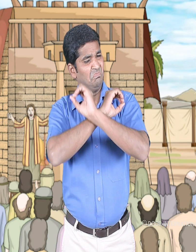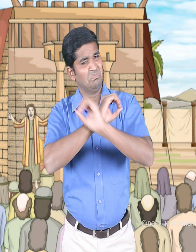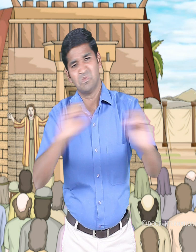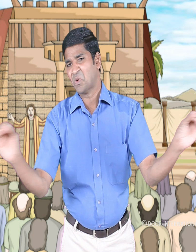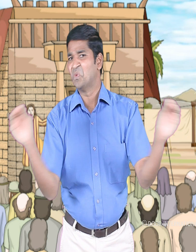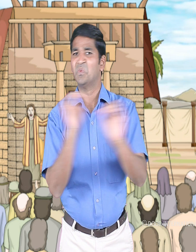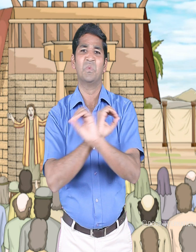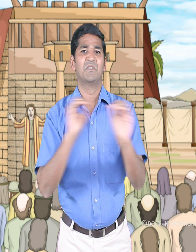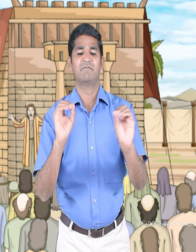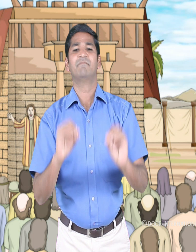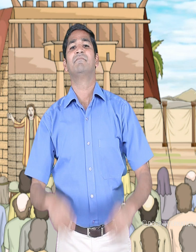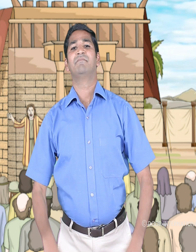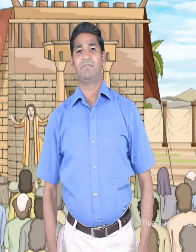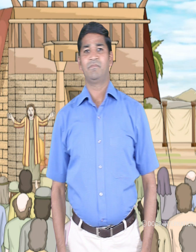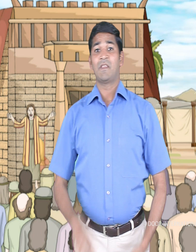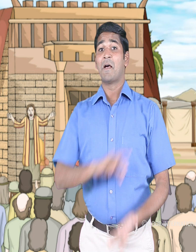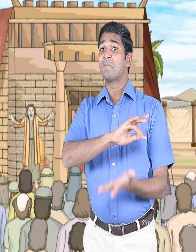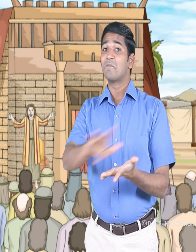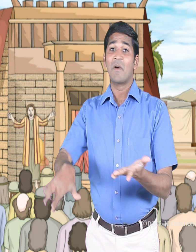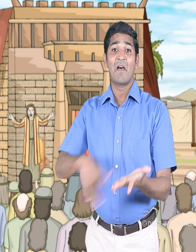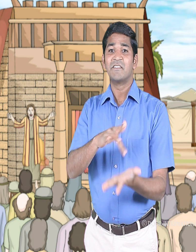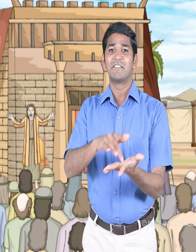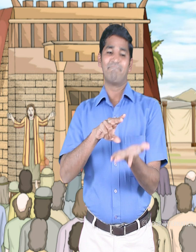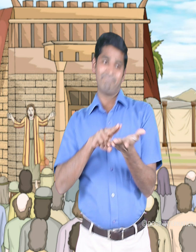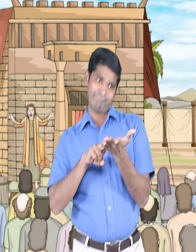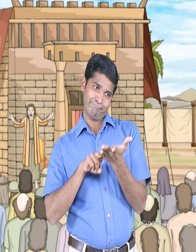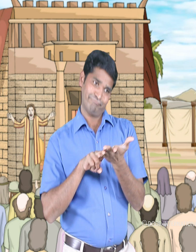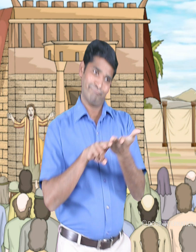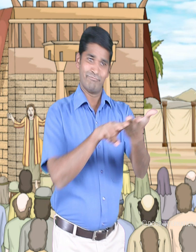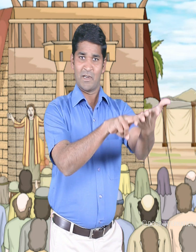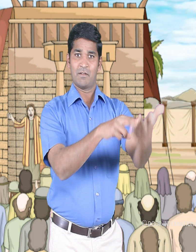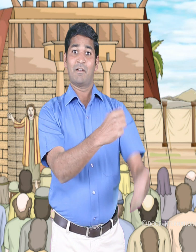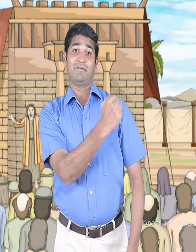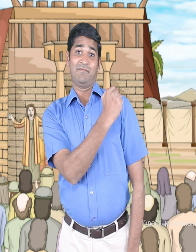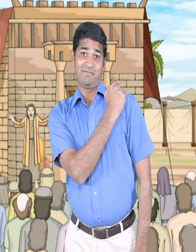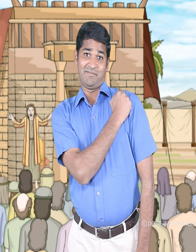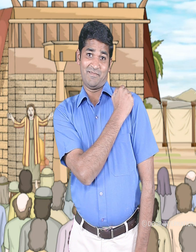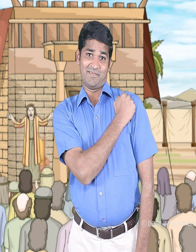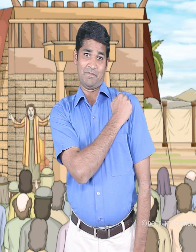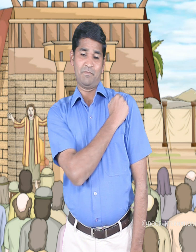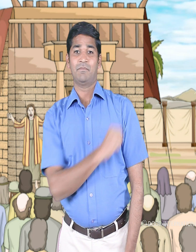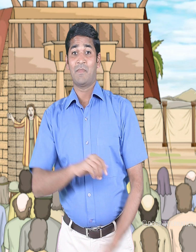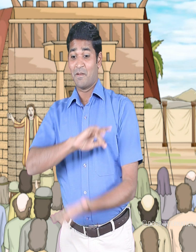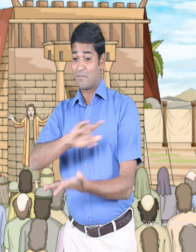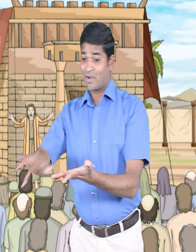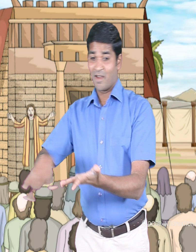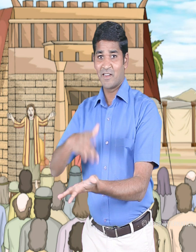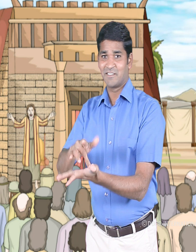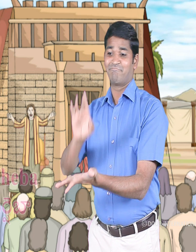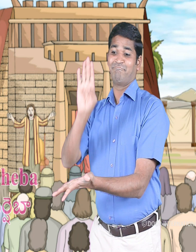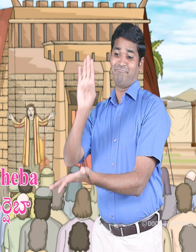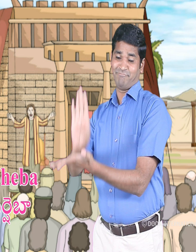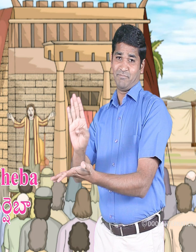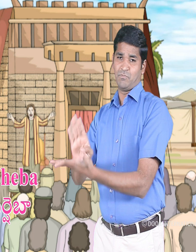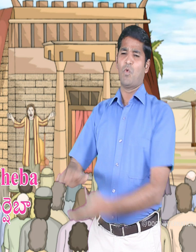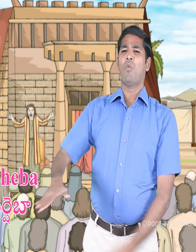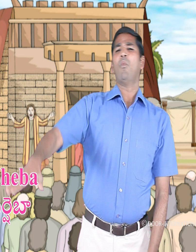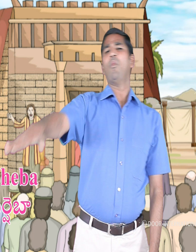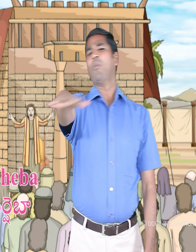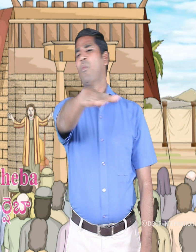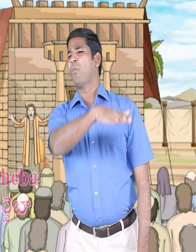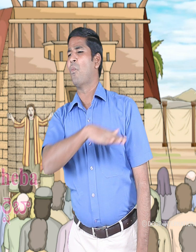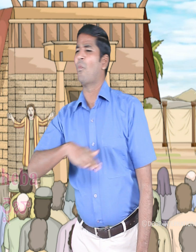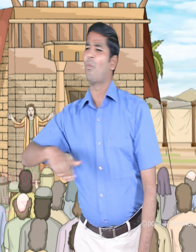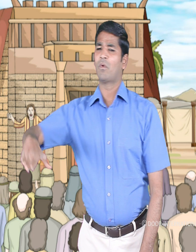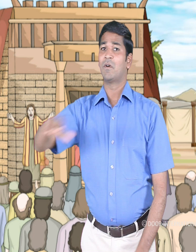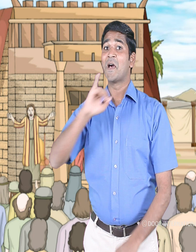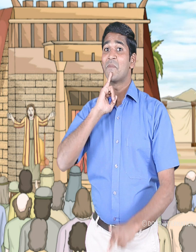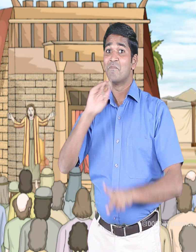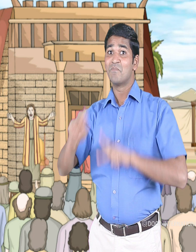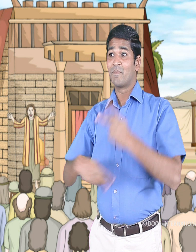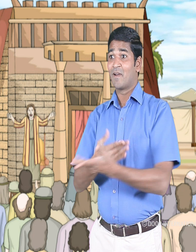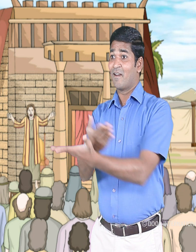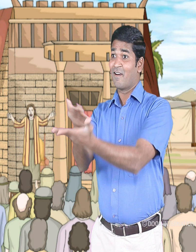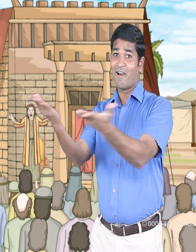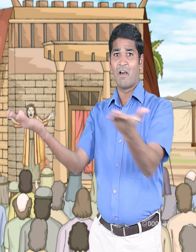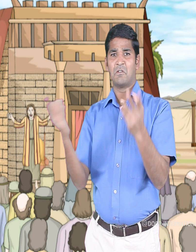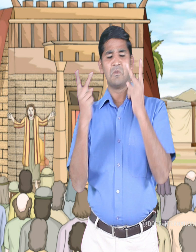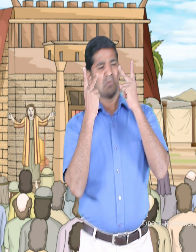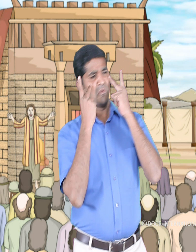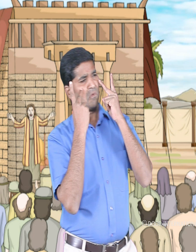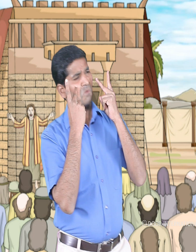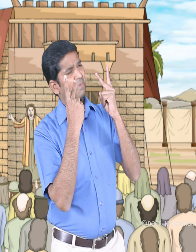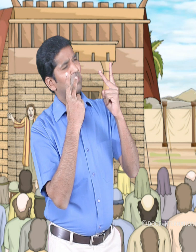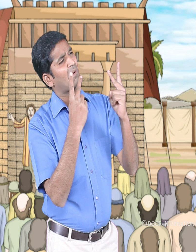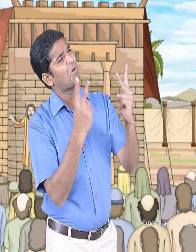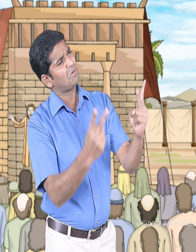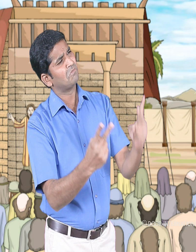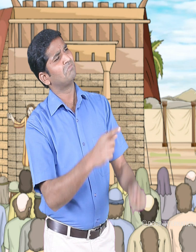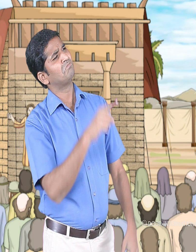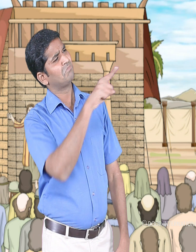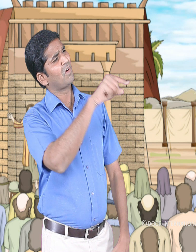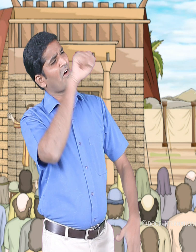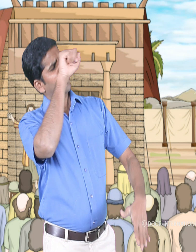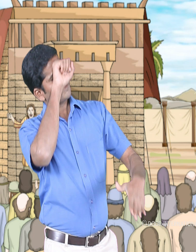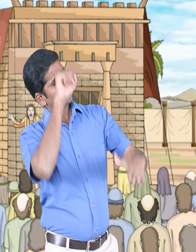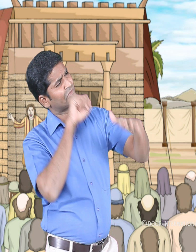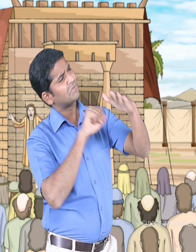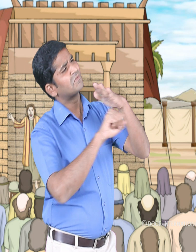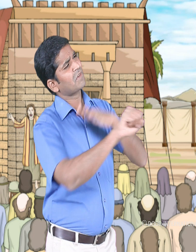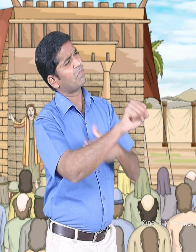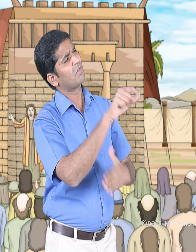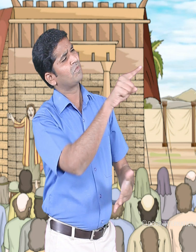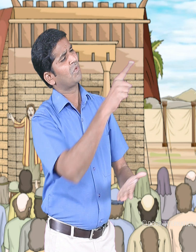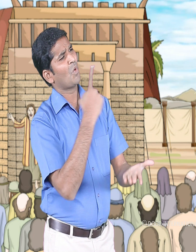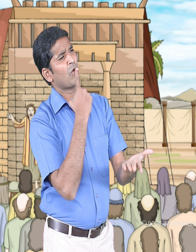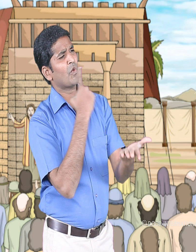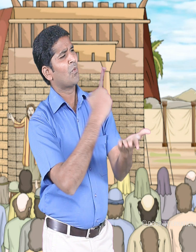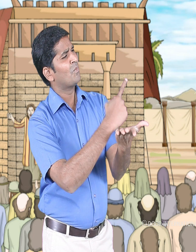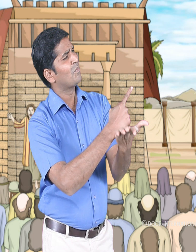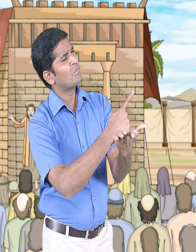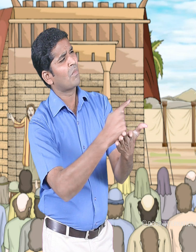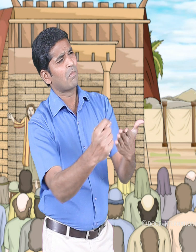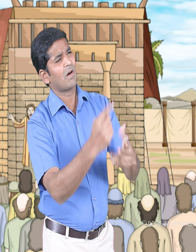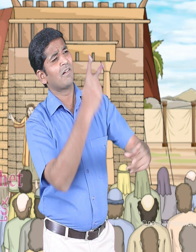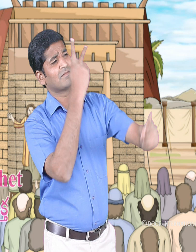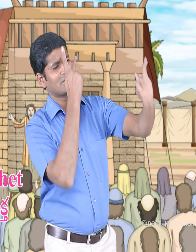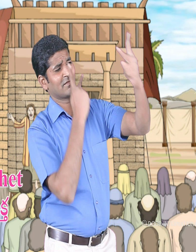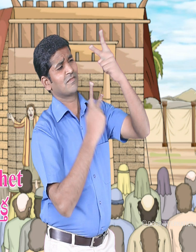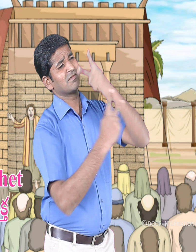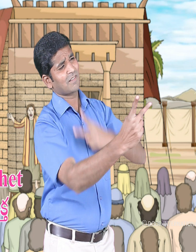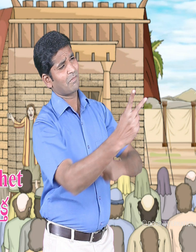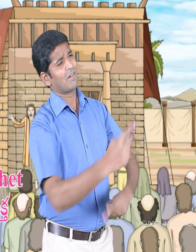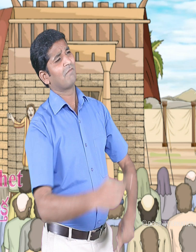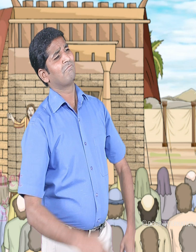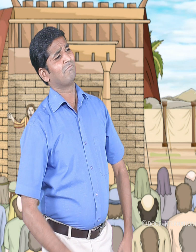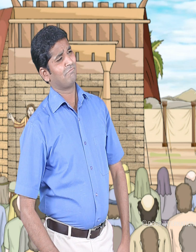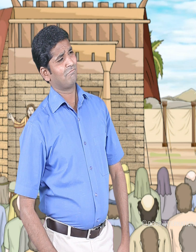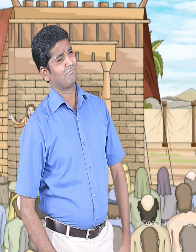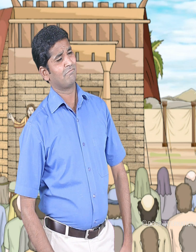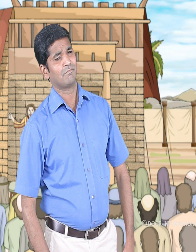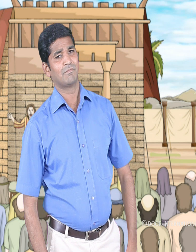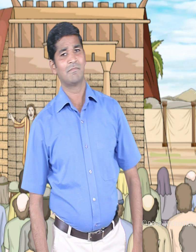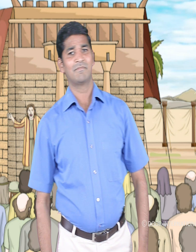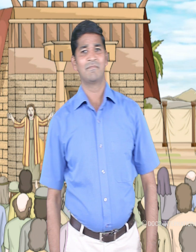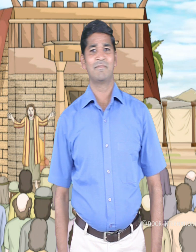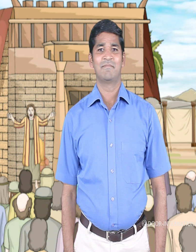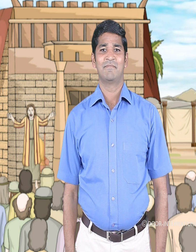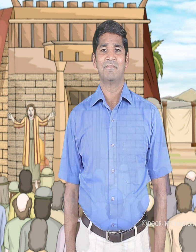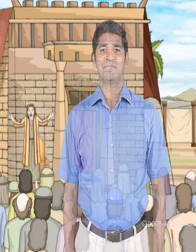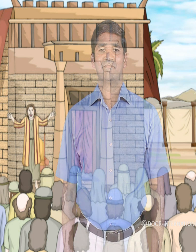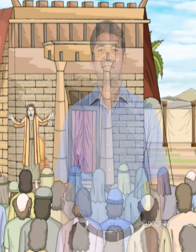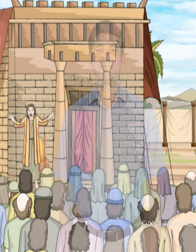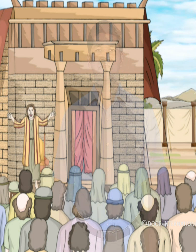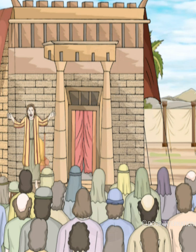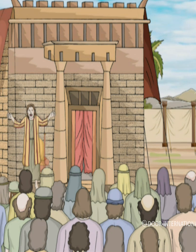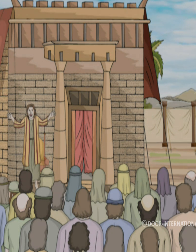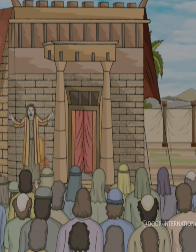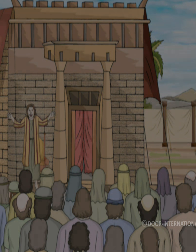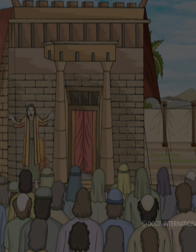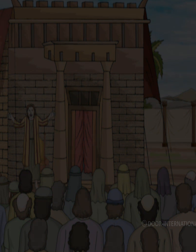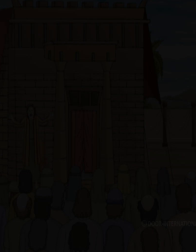And the LORD continued to appear at Shiloh, because there He revealed Himself to Samuel by His word.